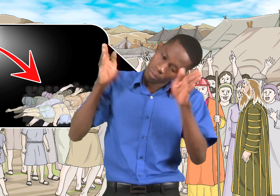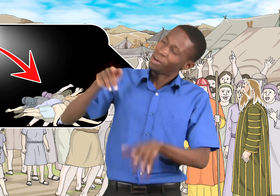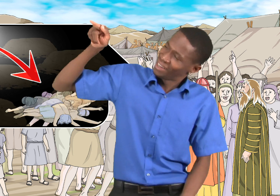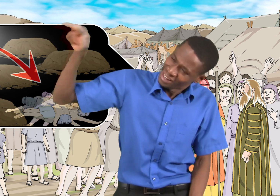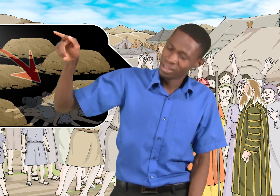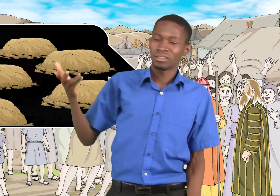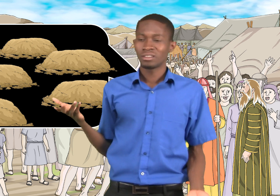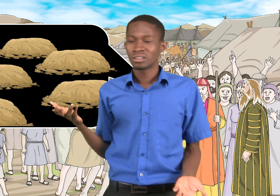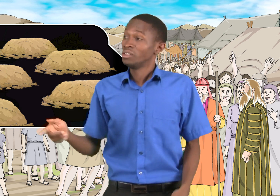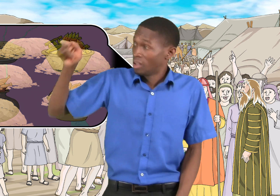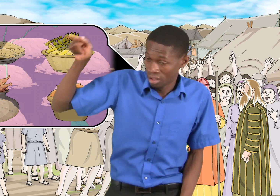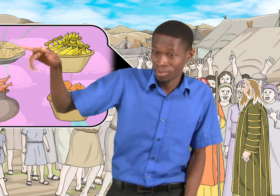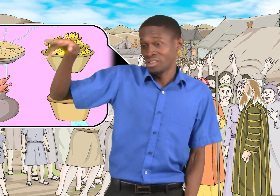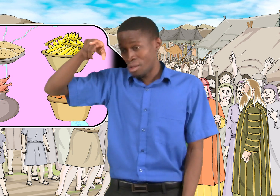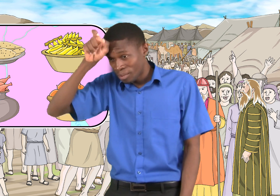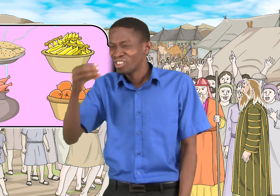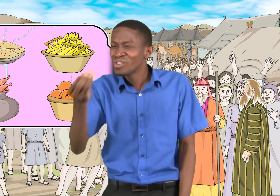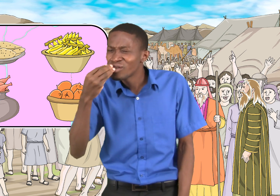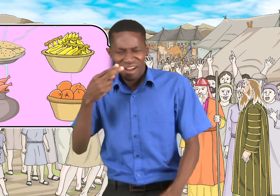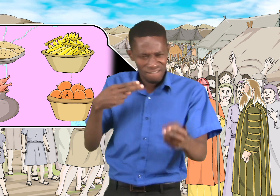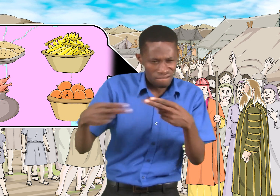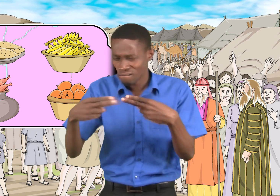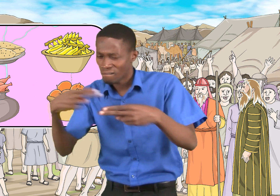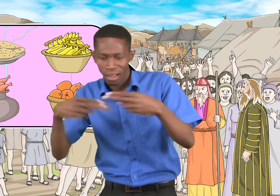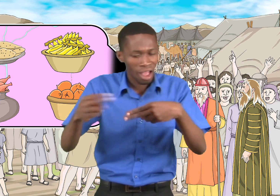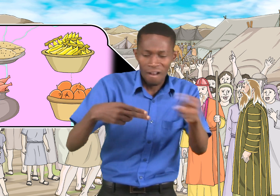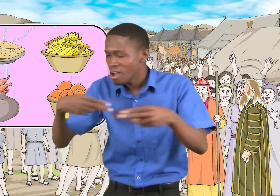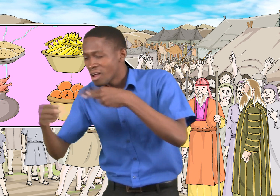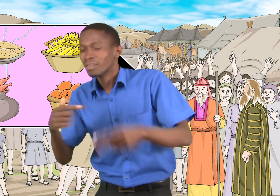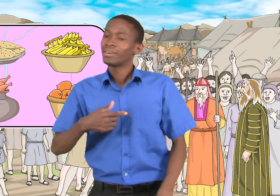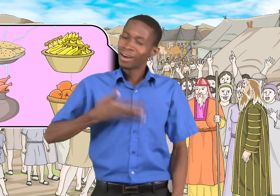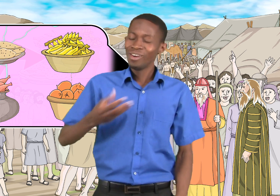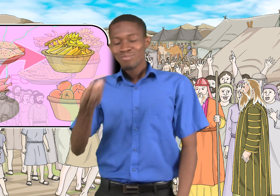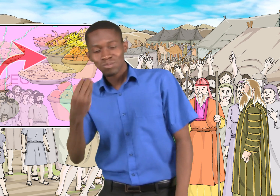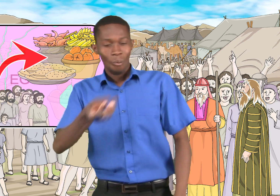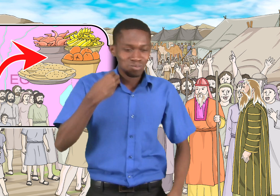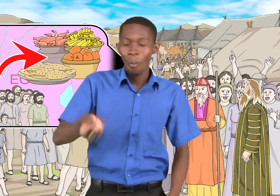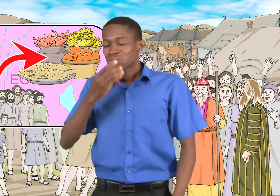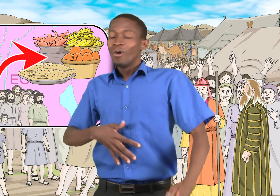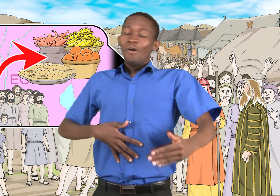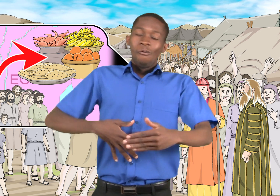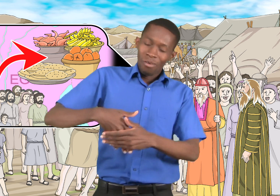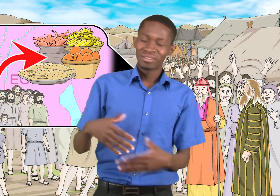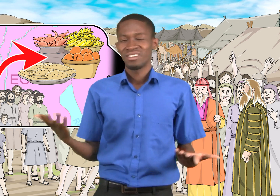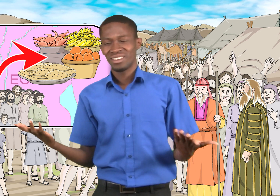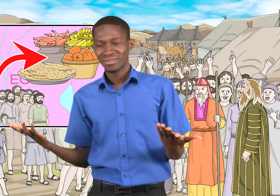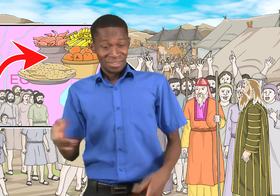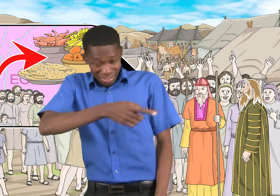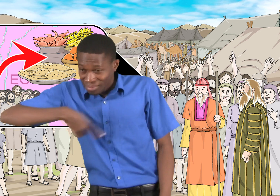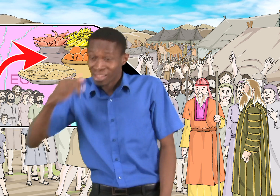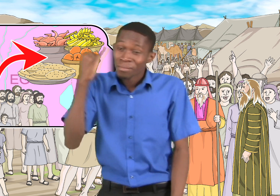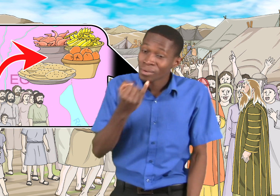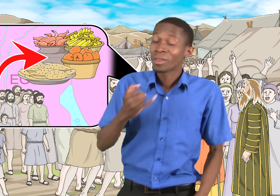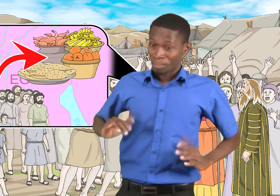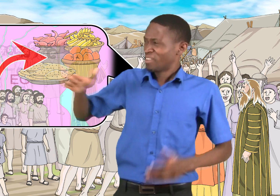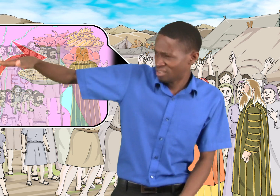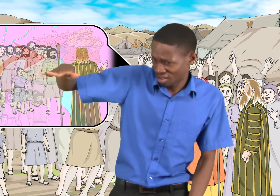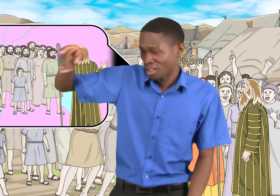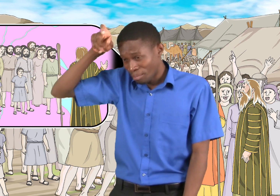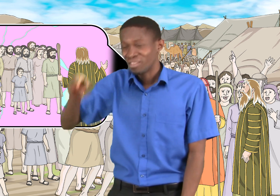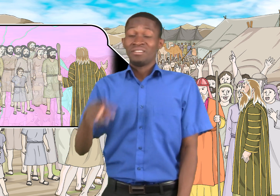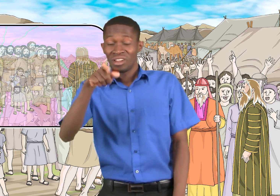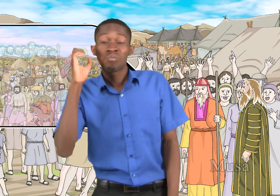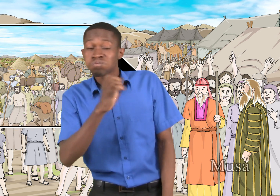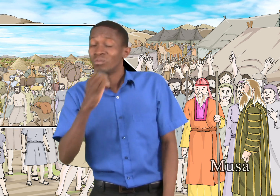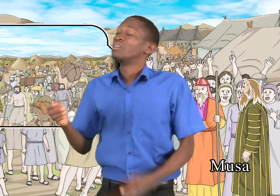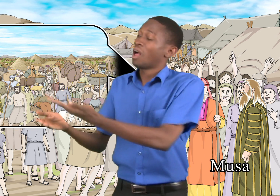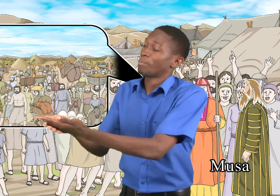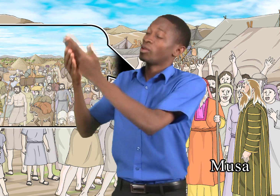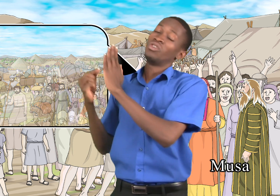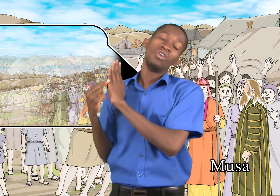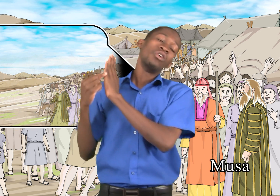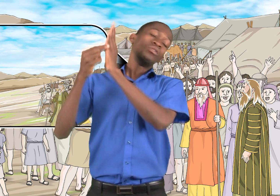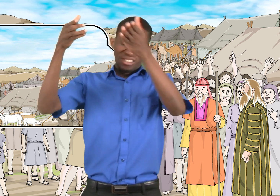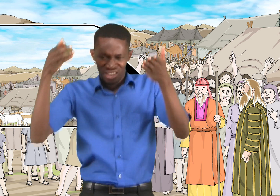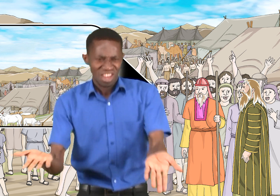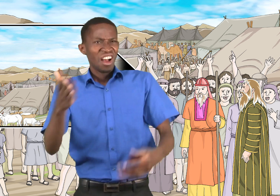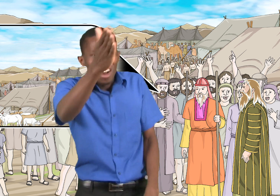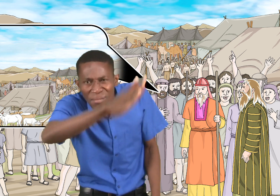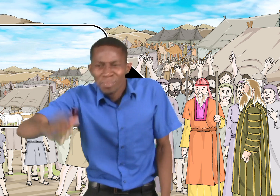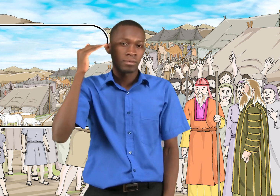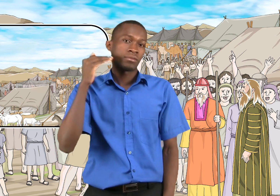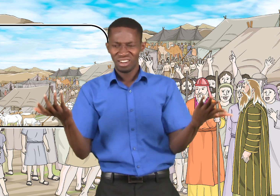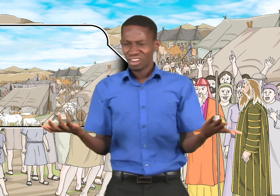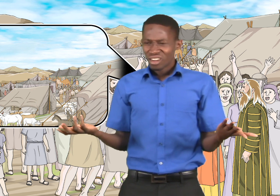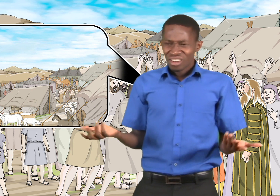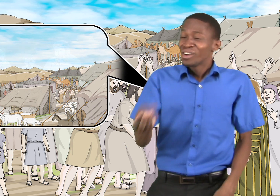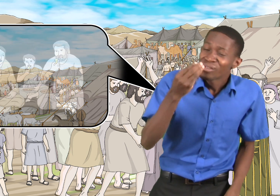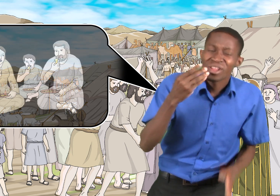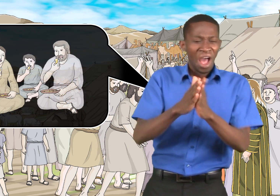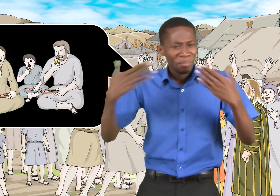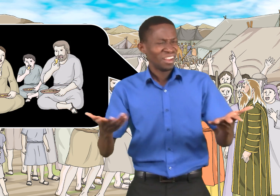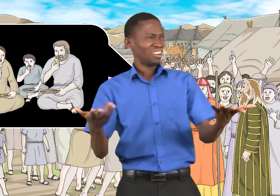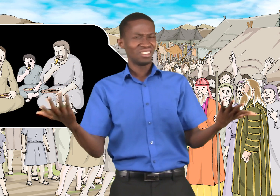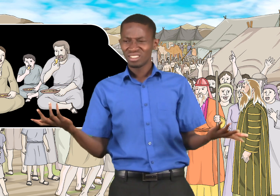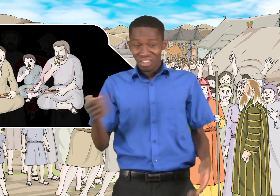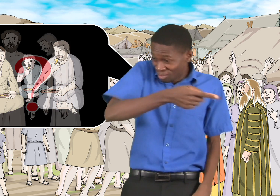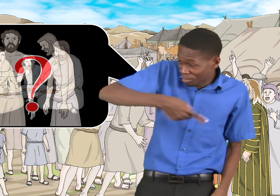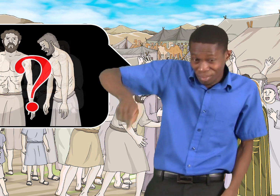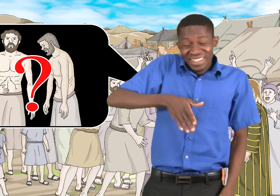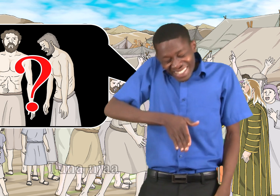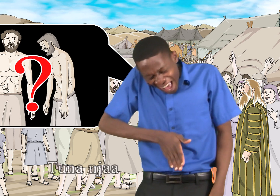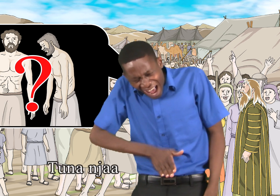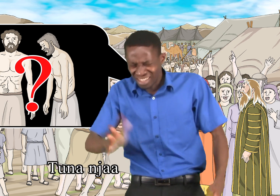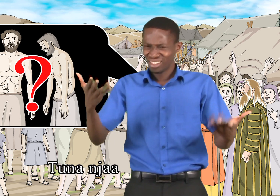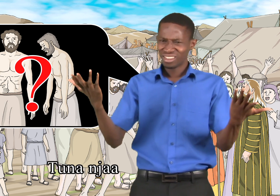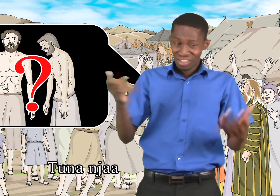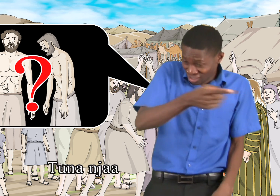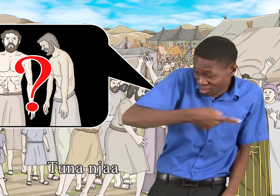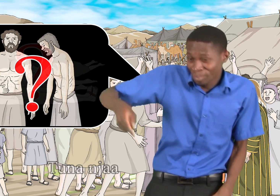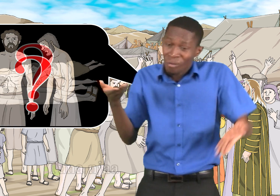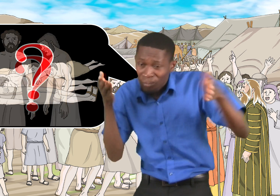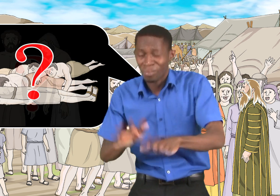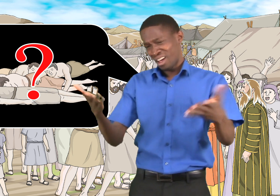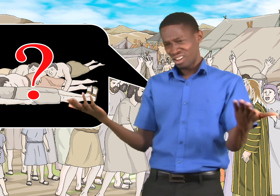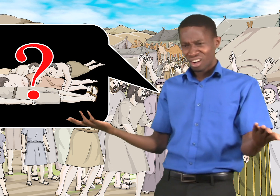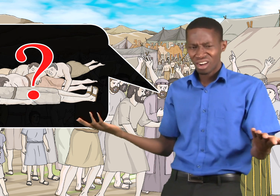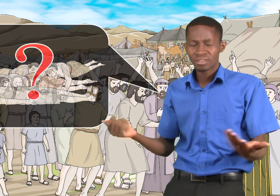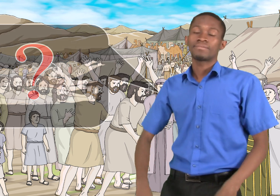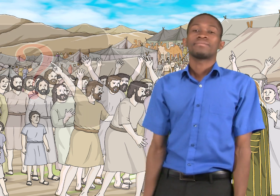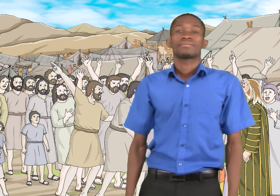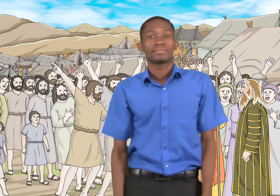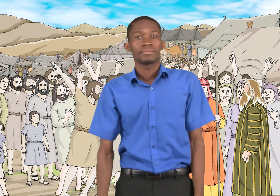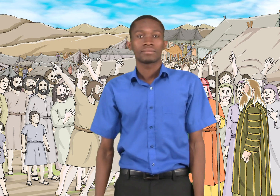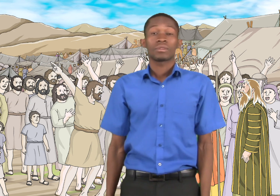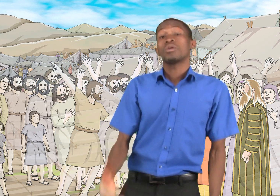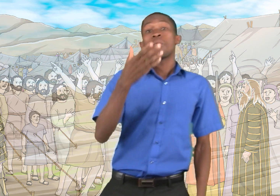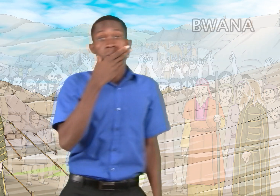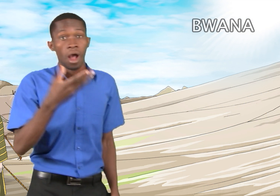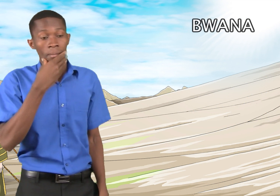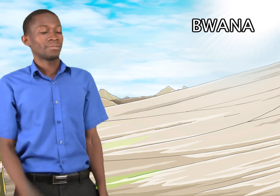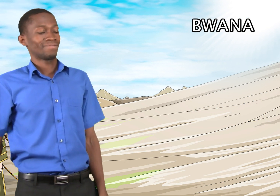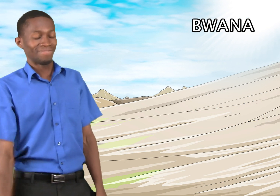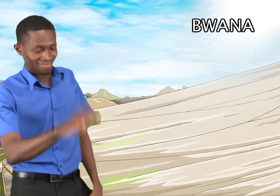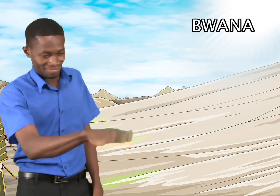“There we sat by pots of meat and ate our fill of bread, but you have brought us into this desert to starve this whole assembly to death!”